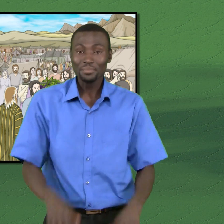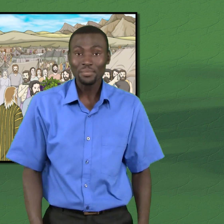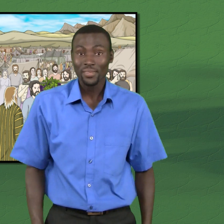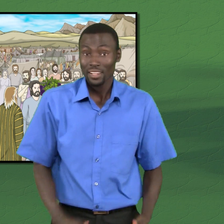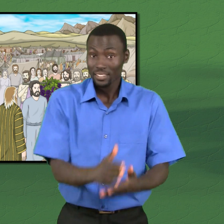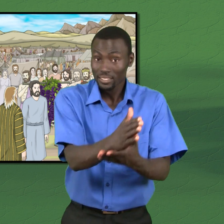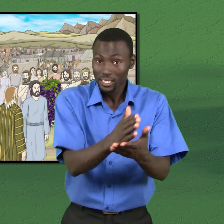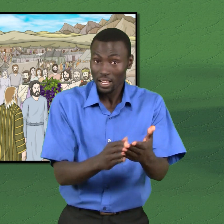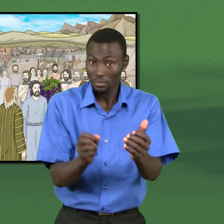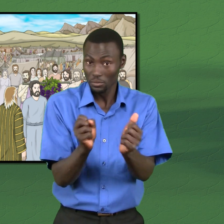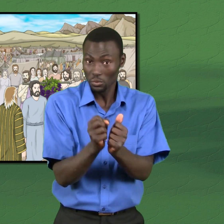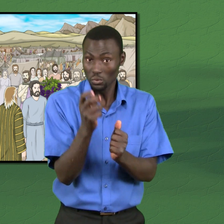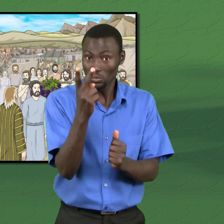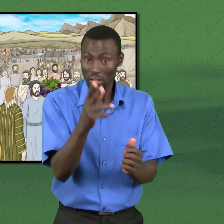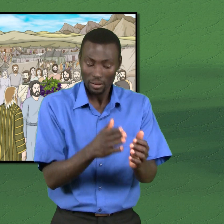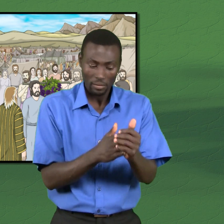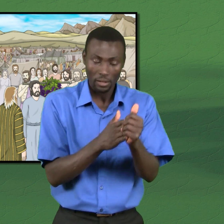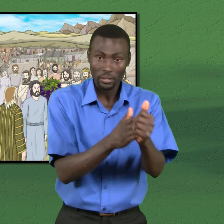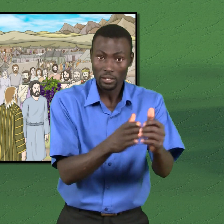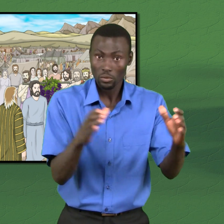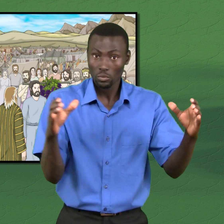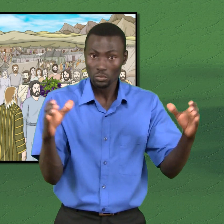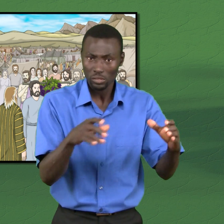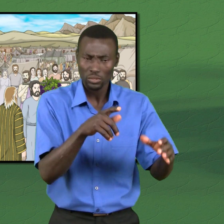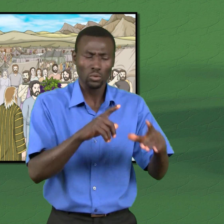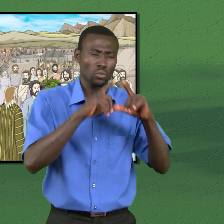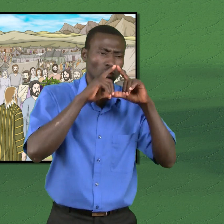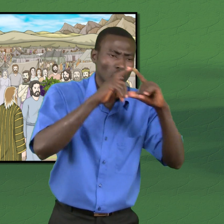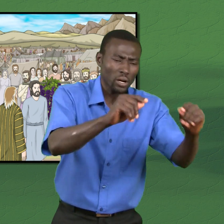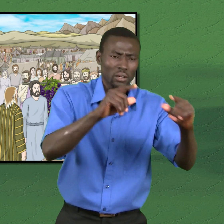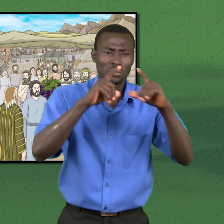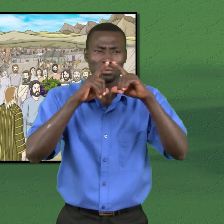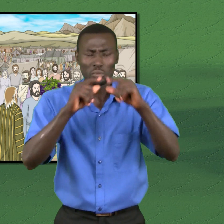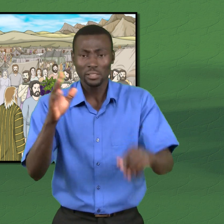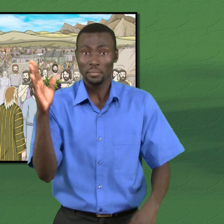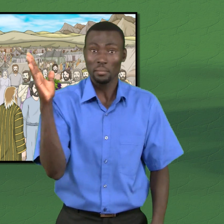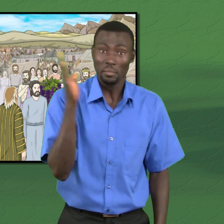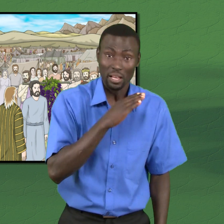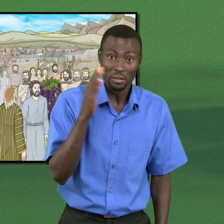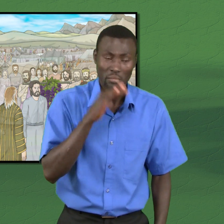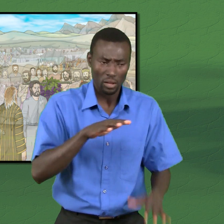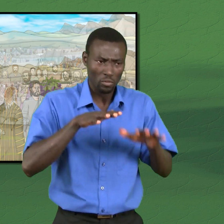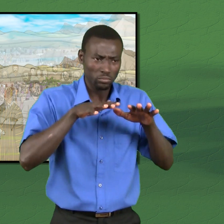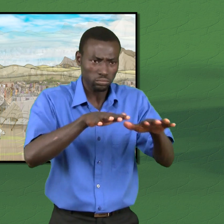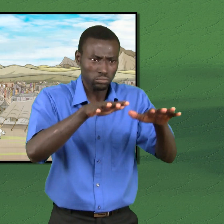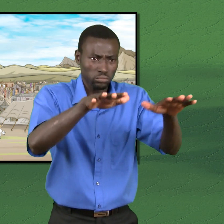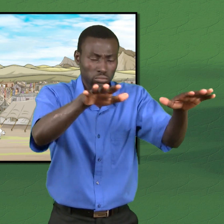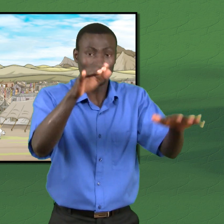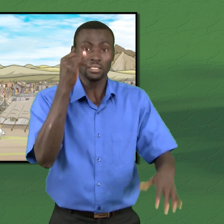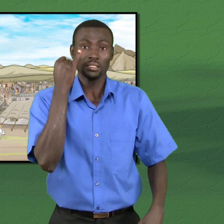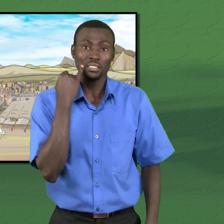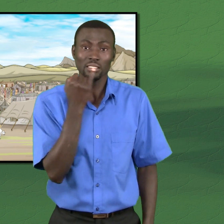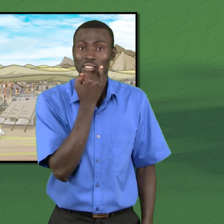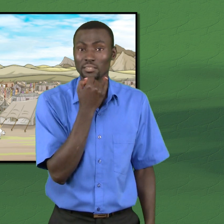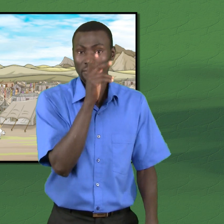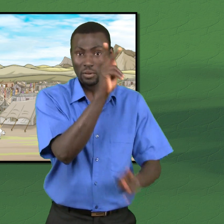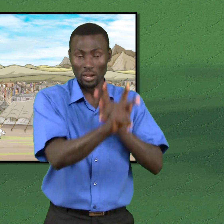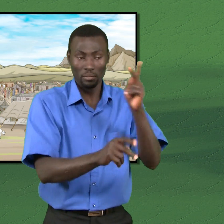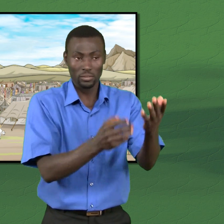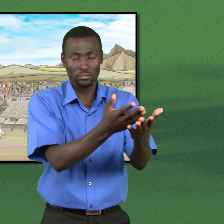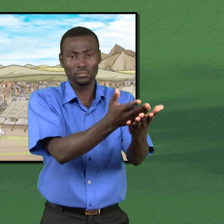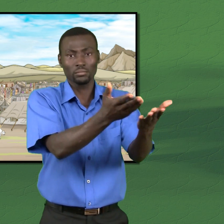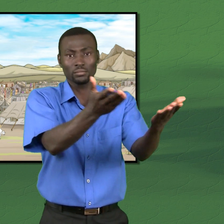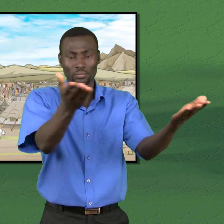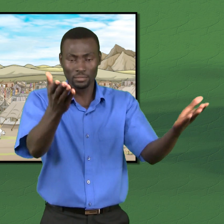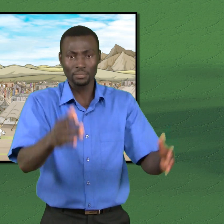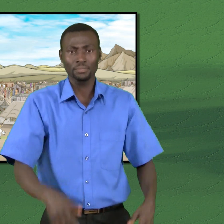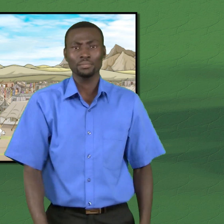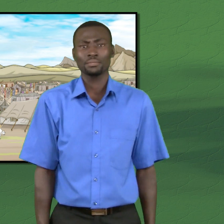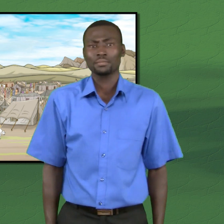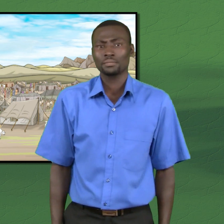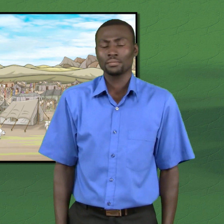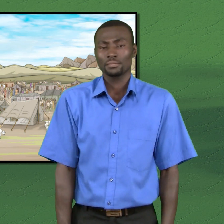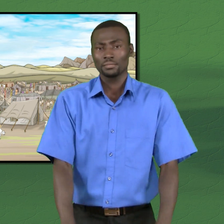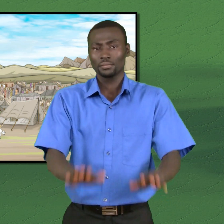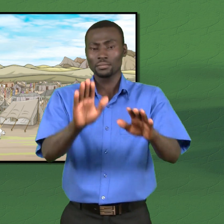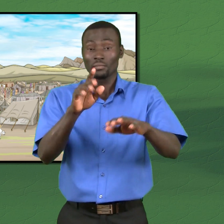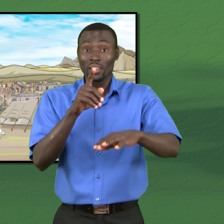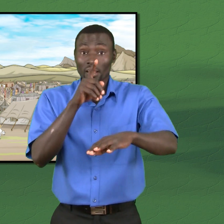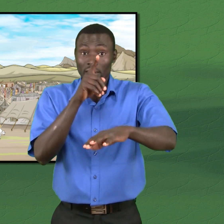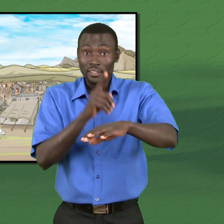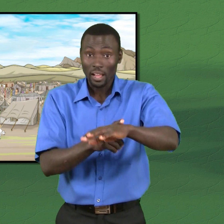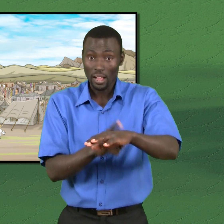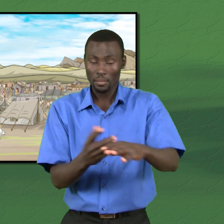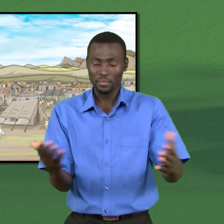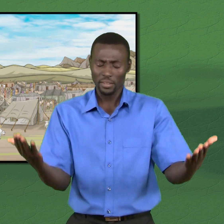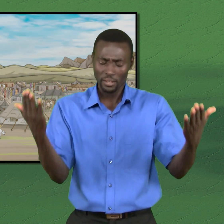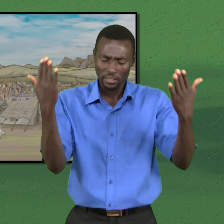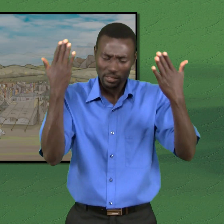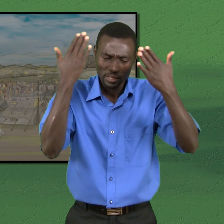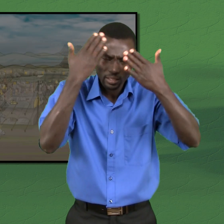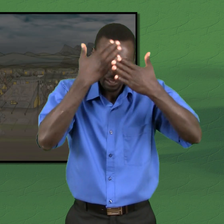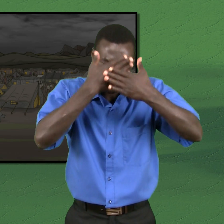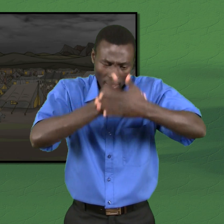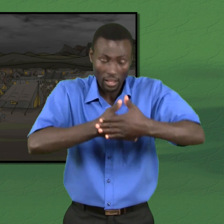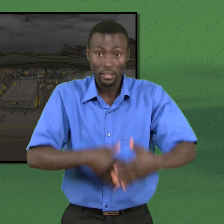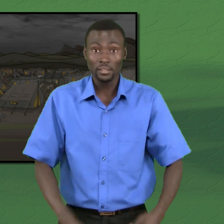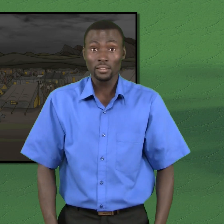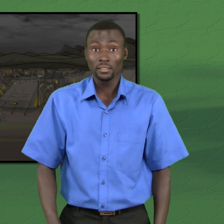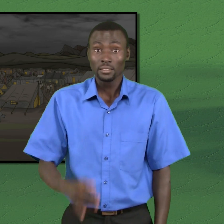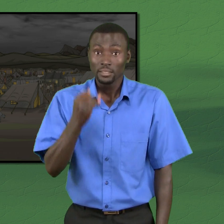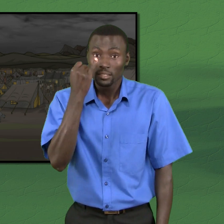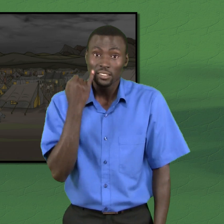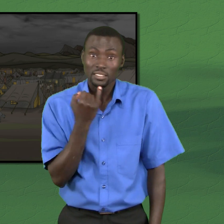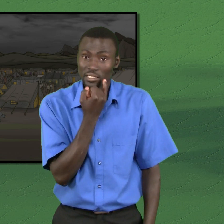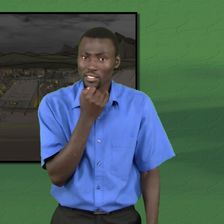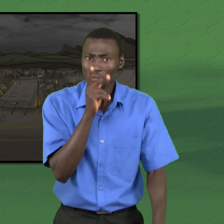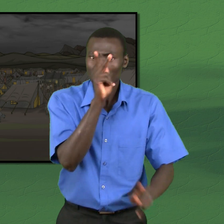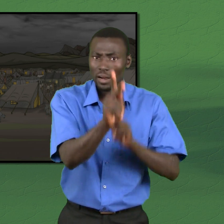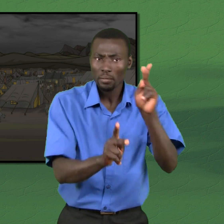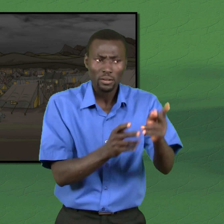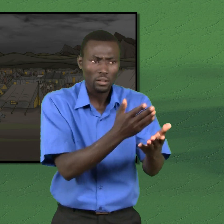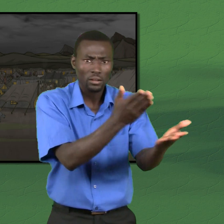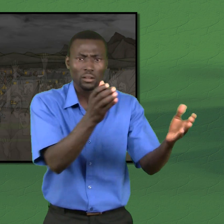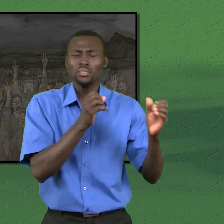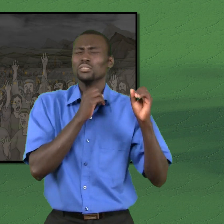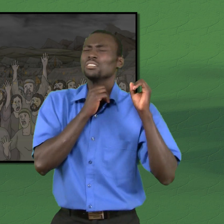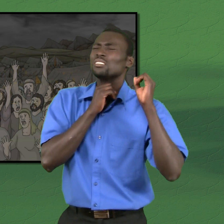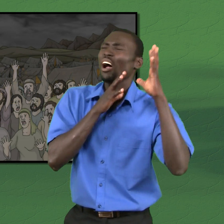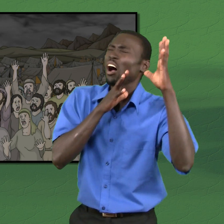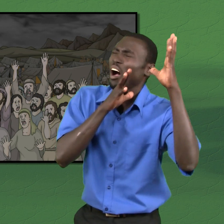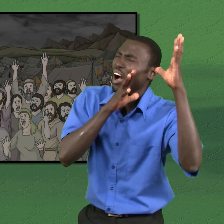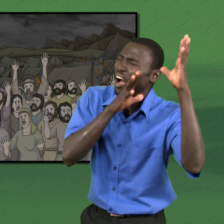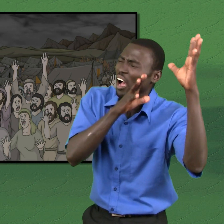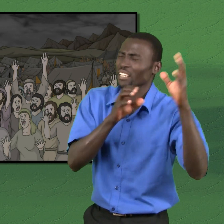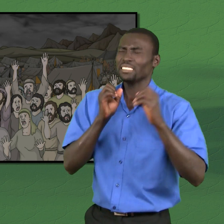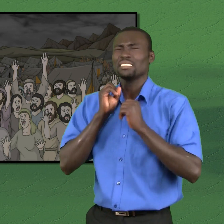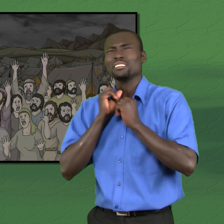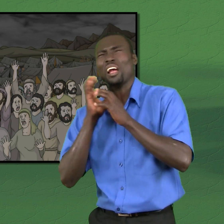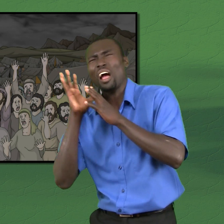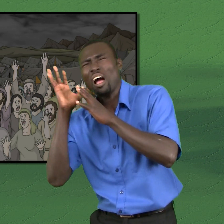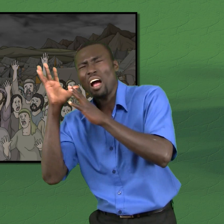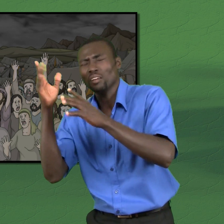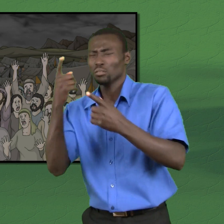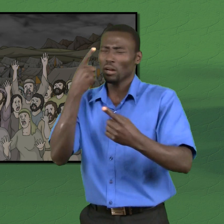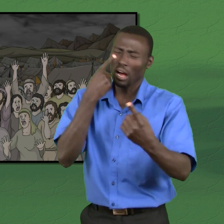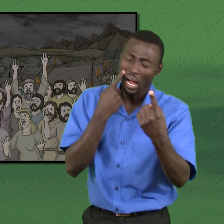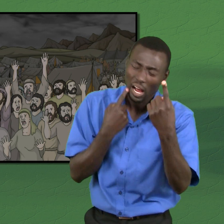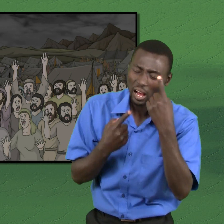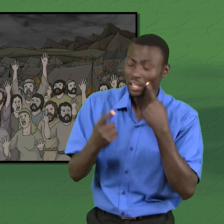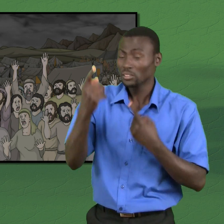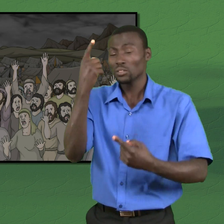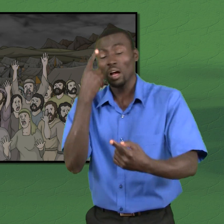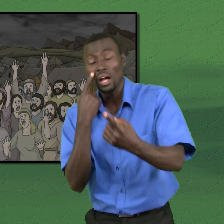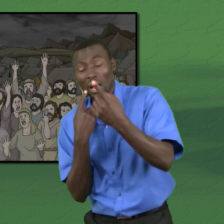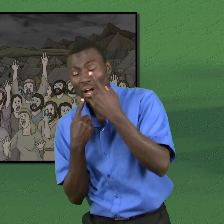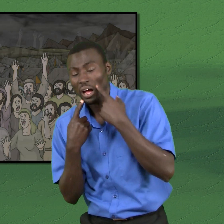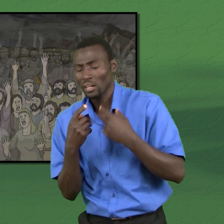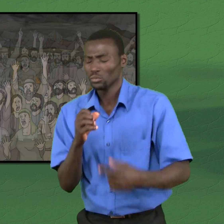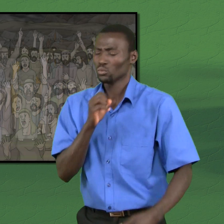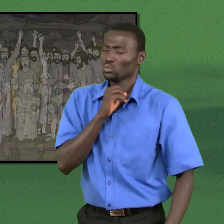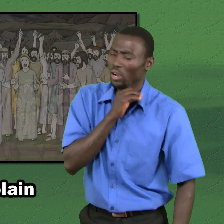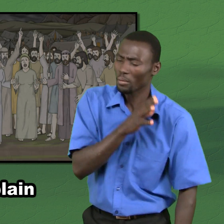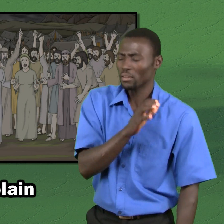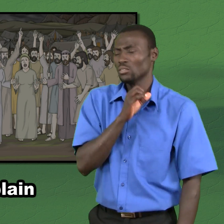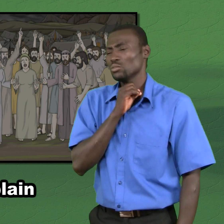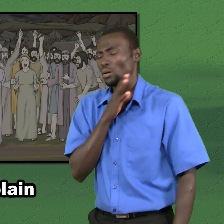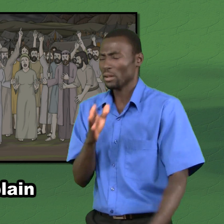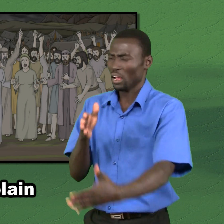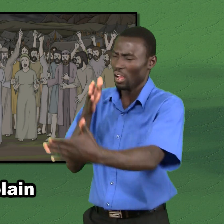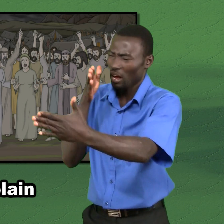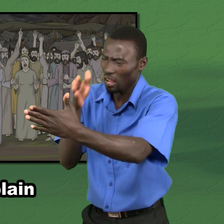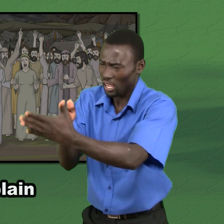Then the whole congregation lifted up their voices and cried out, and that night the people wept.